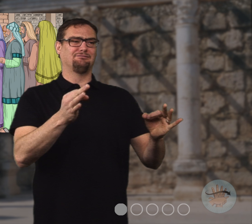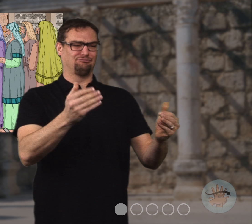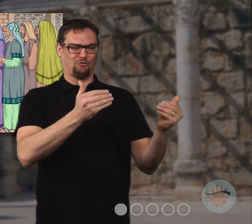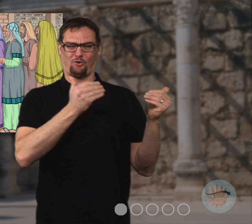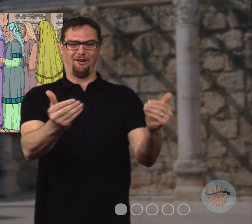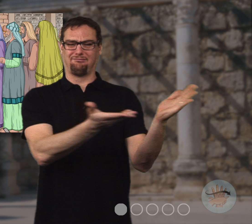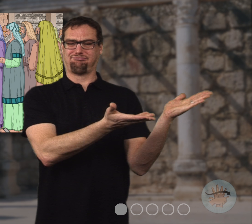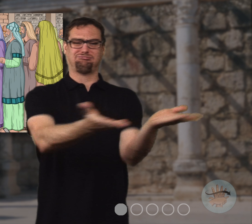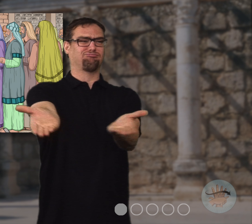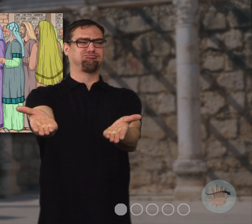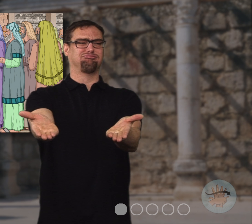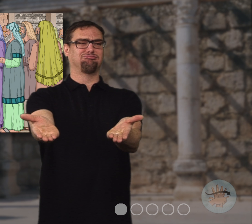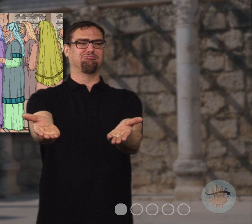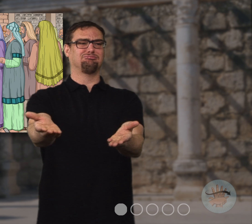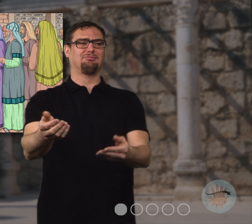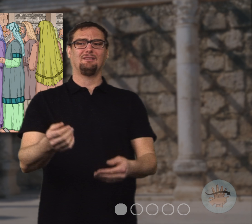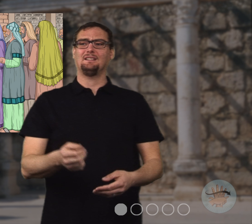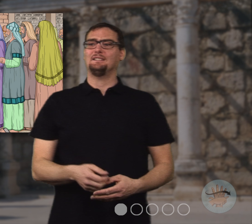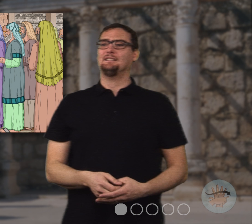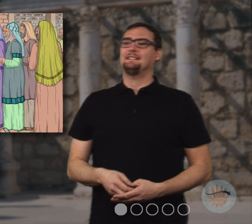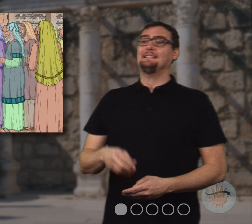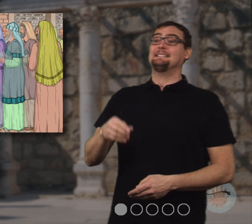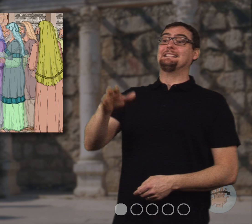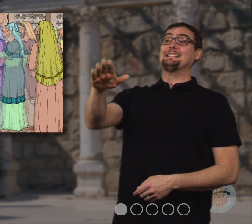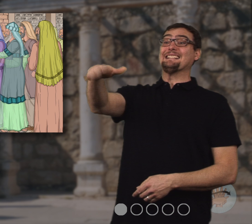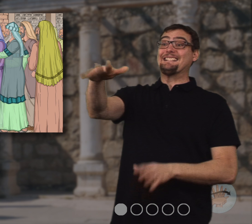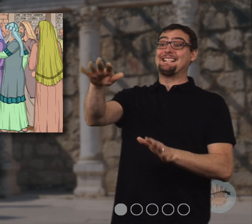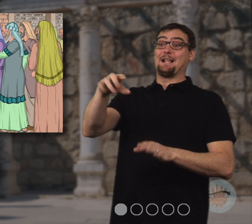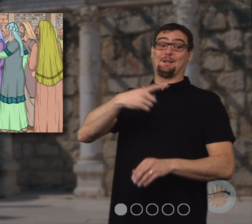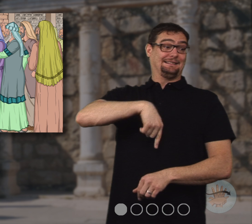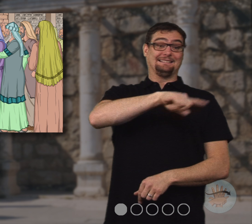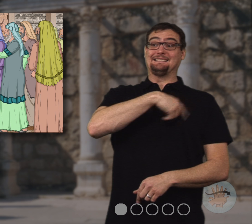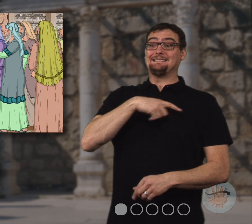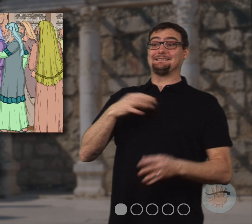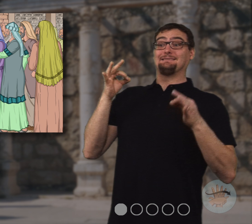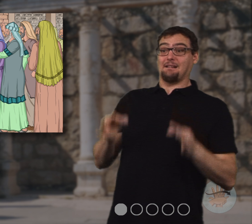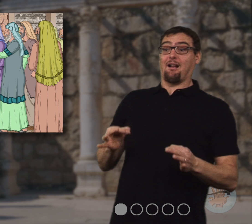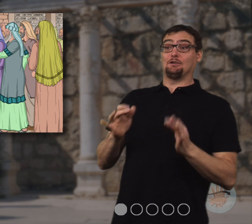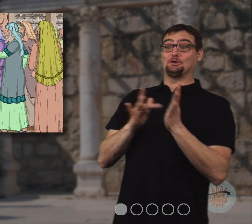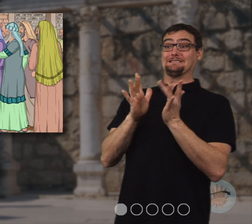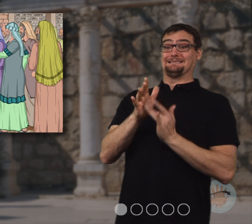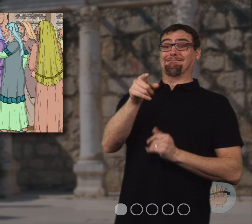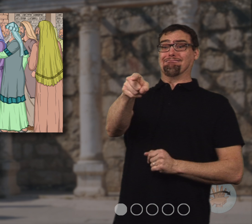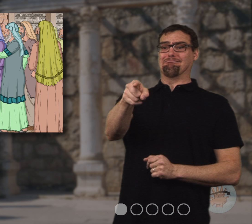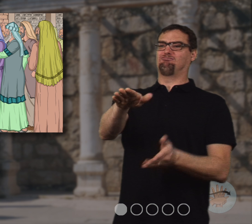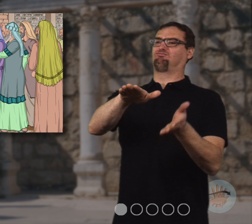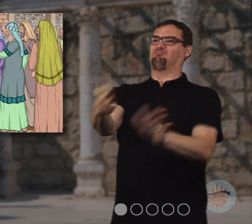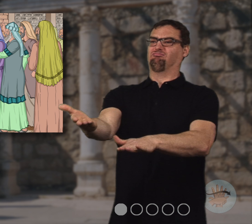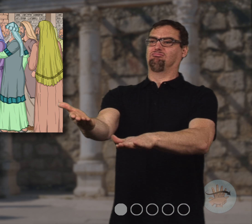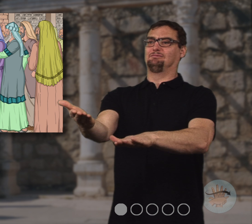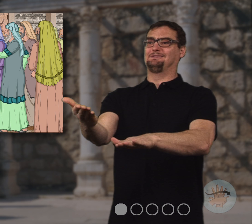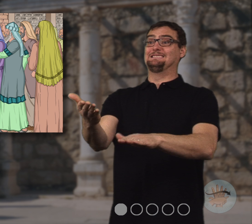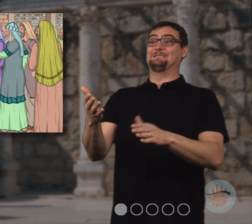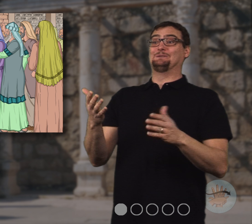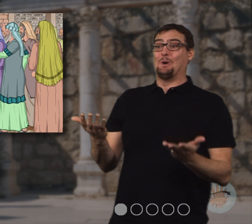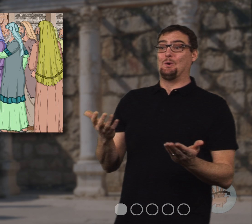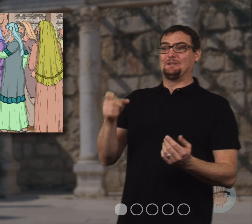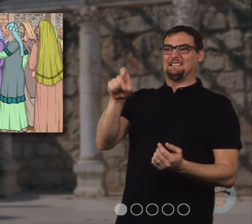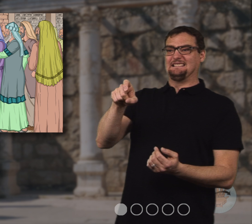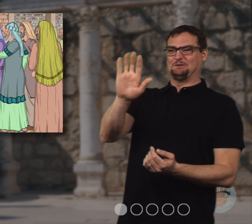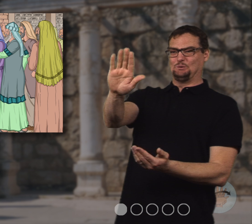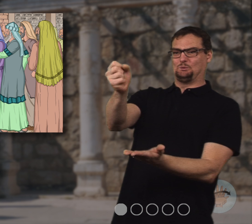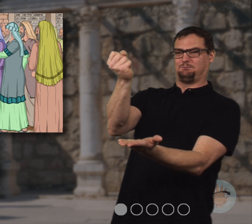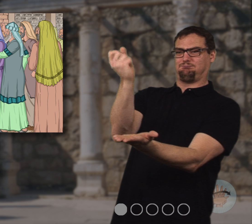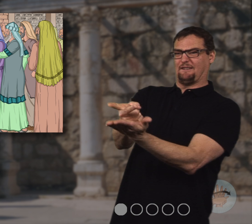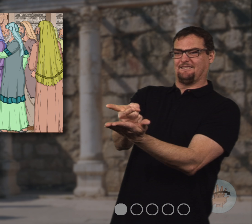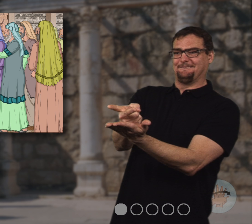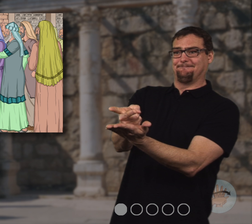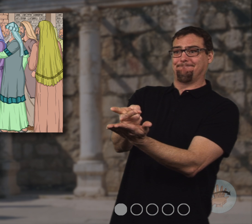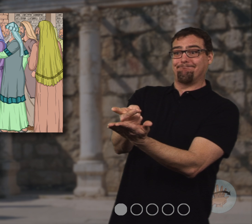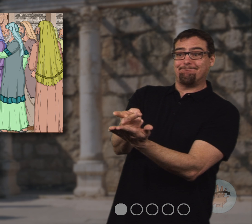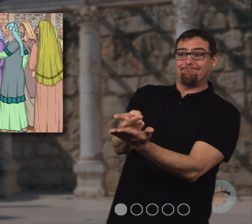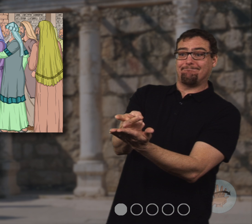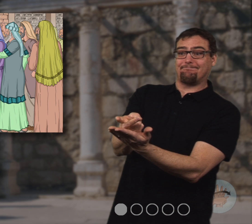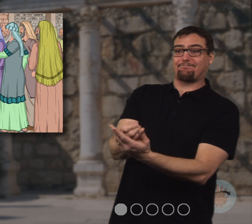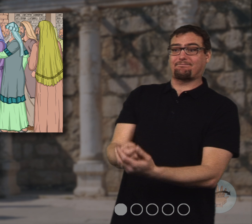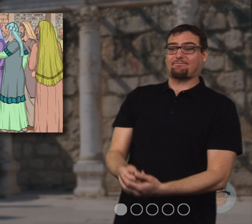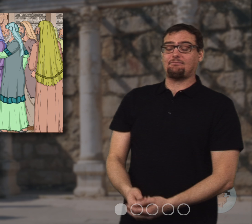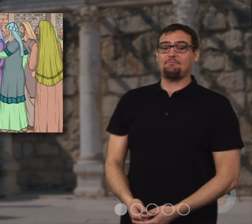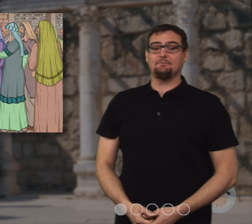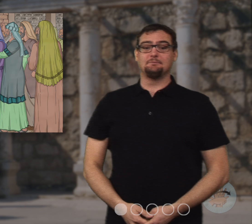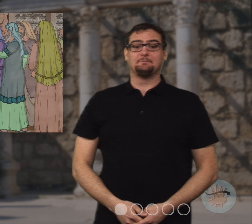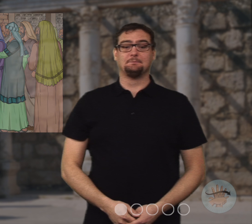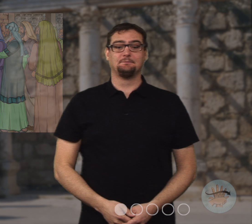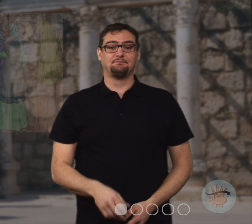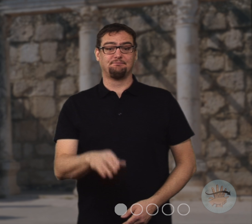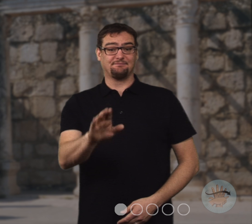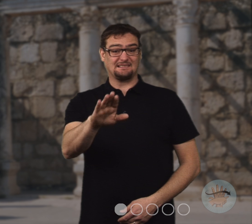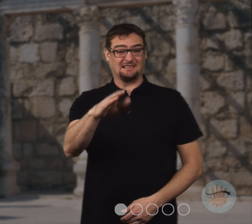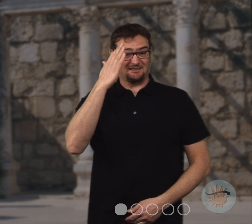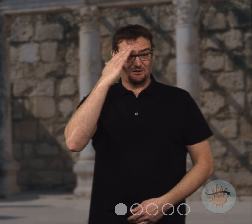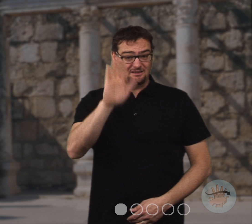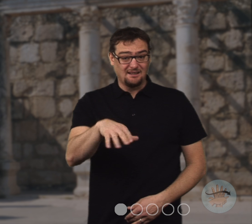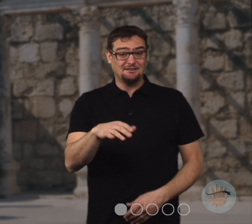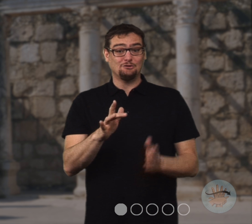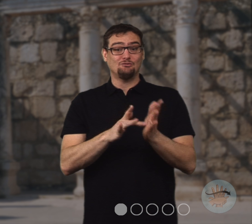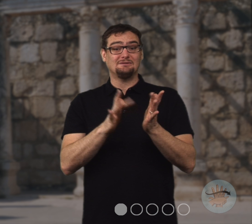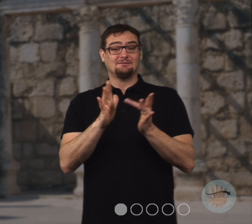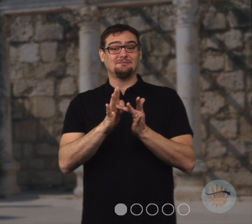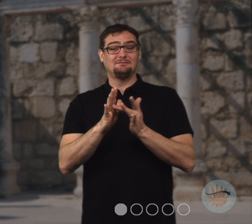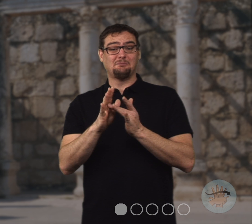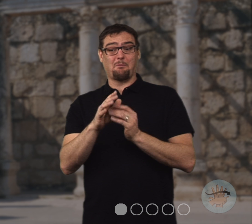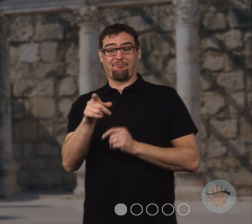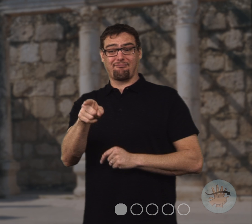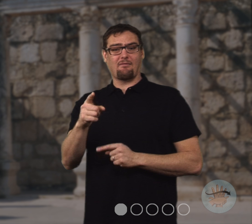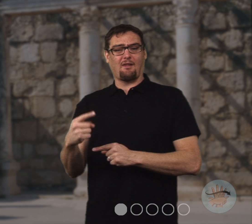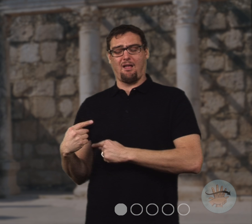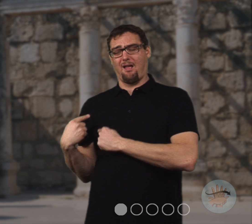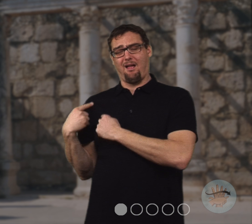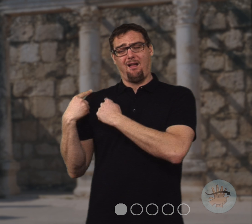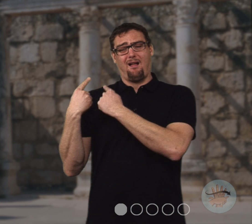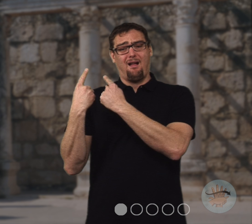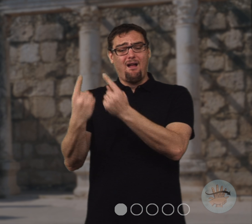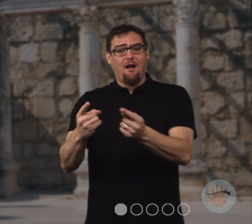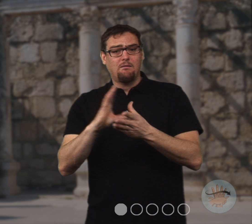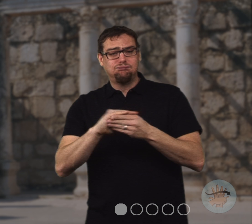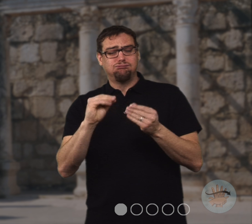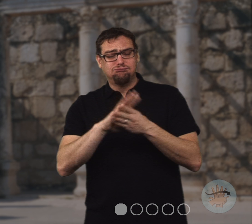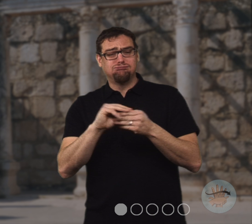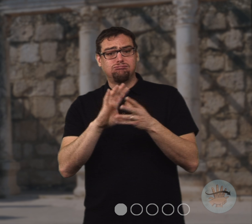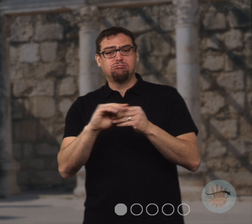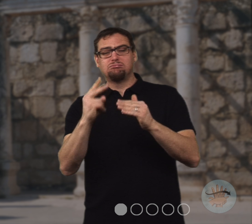“We are not permitted to execute anyone,” the Jews replied.